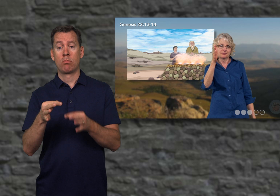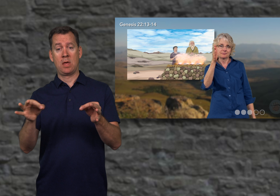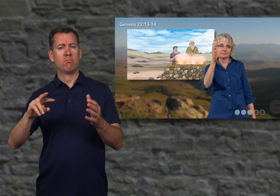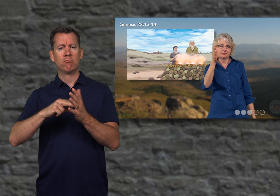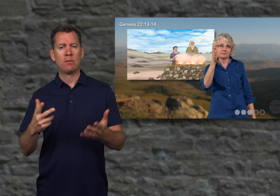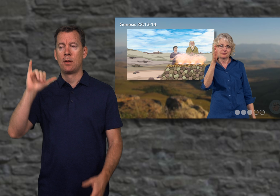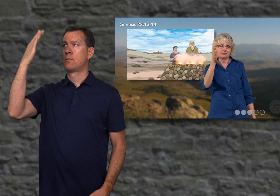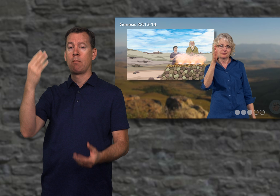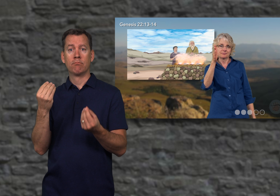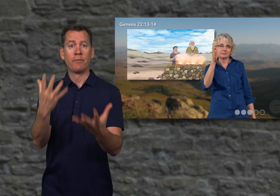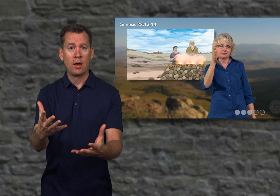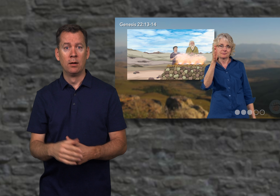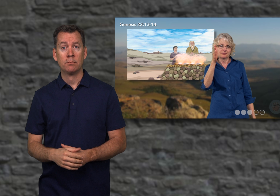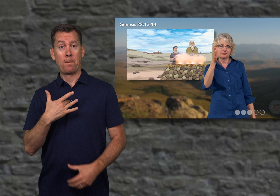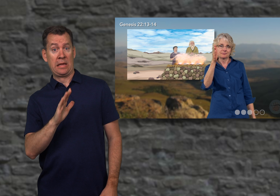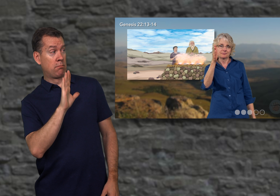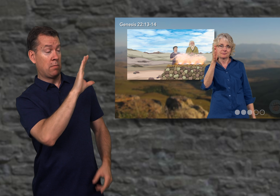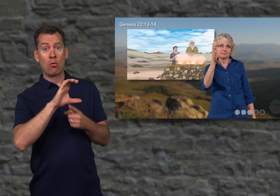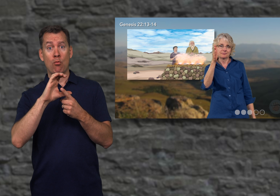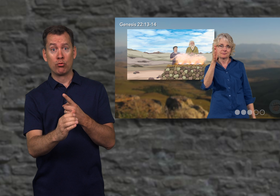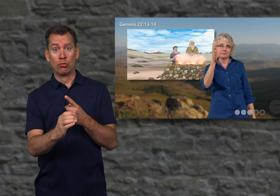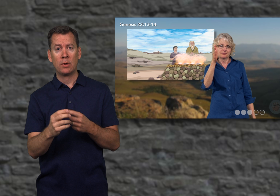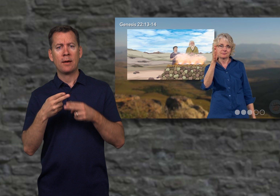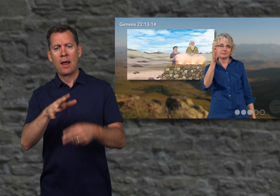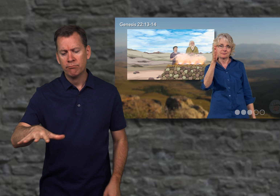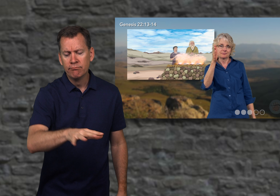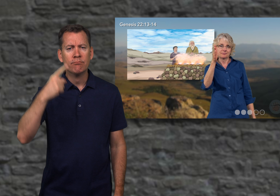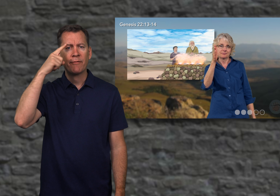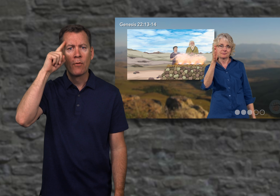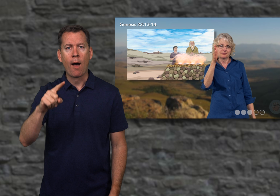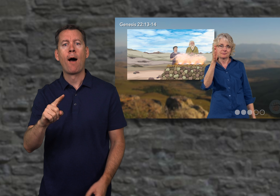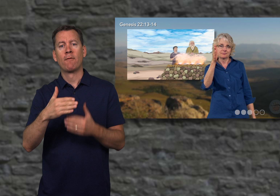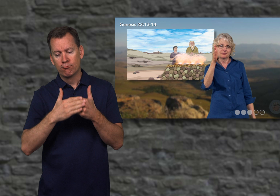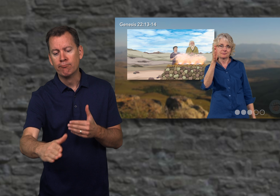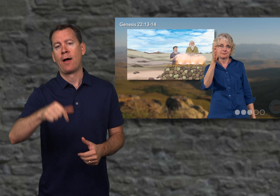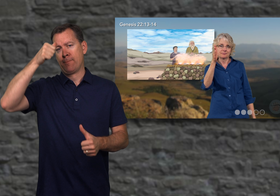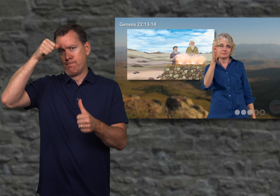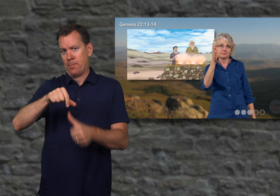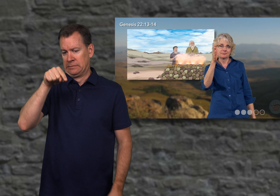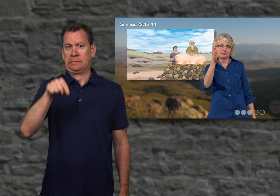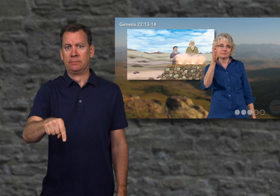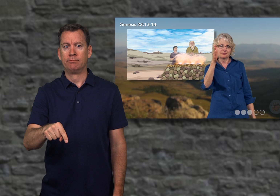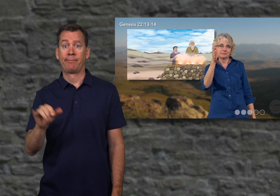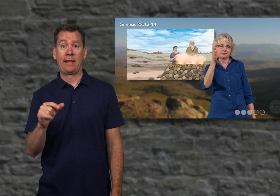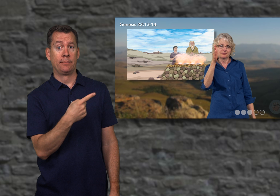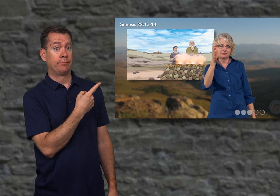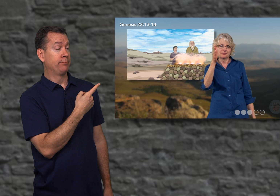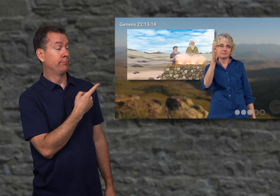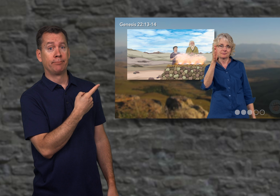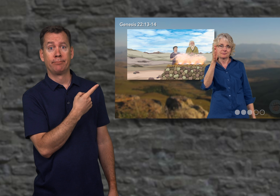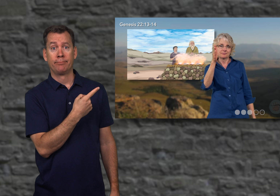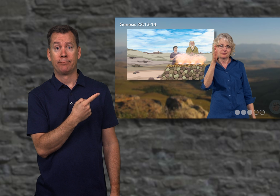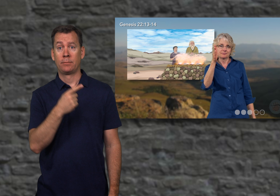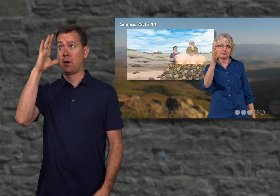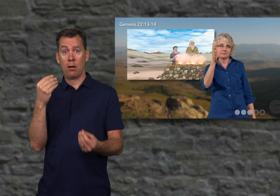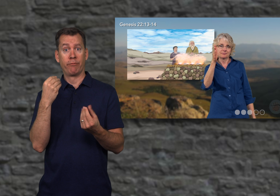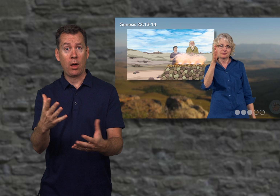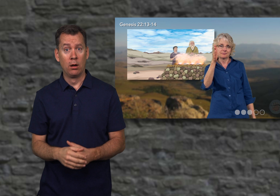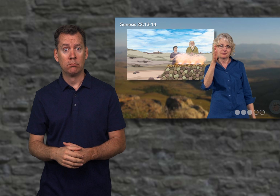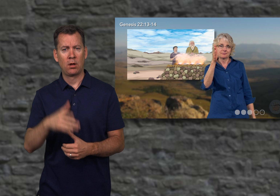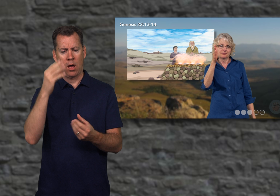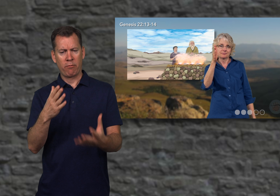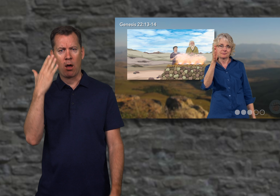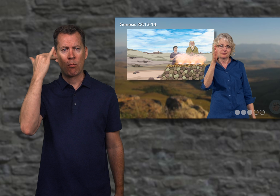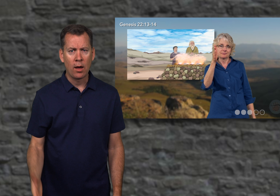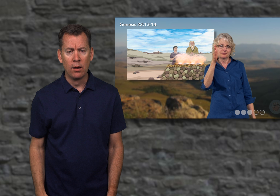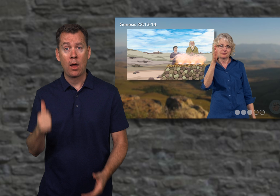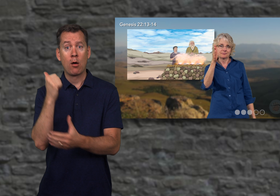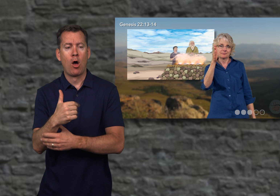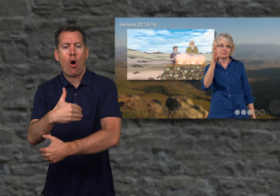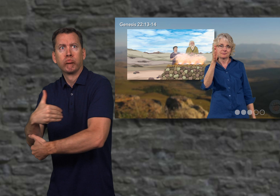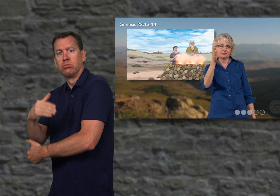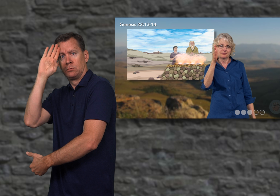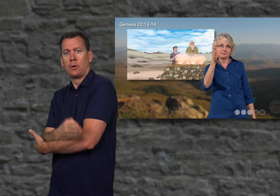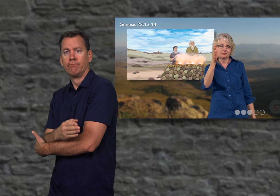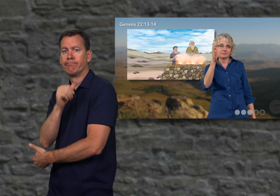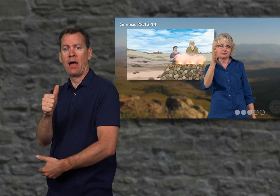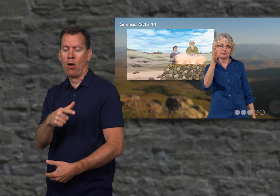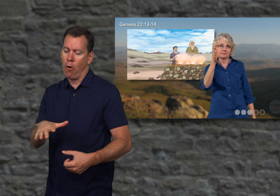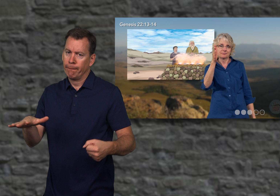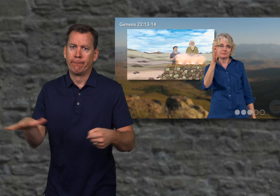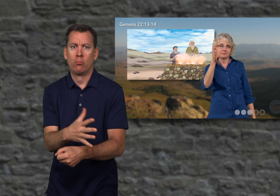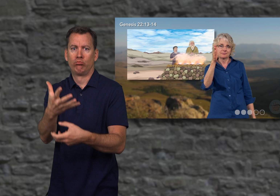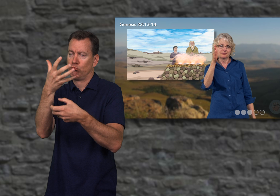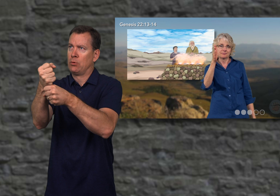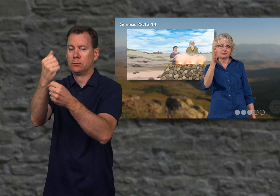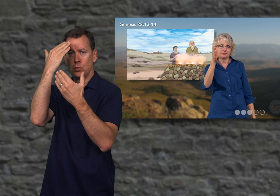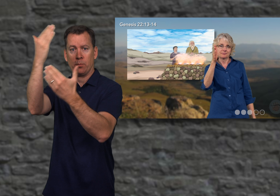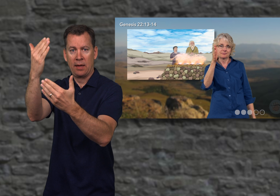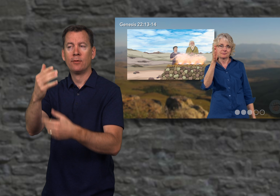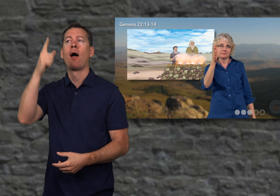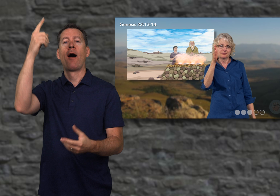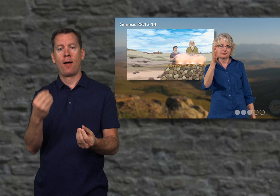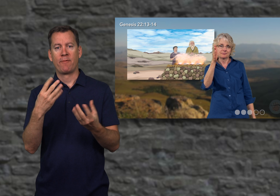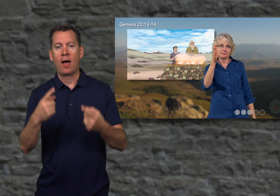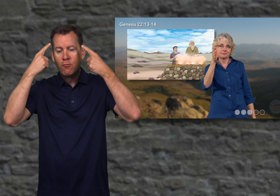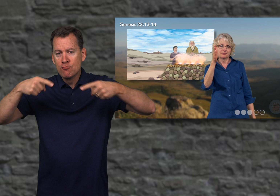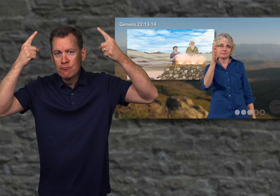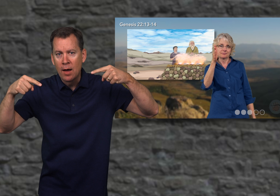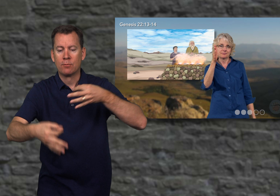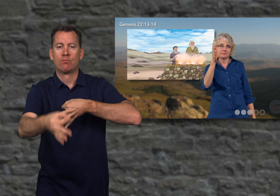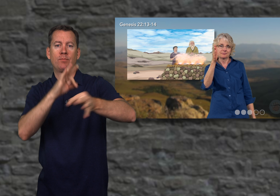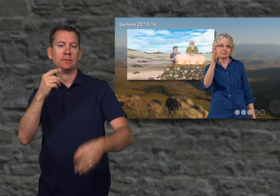And Abraham called that place The LORD Will Provide.